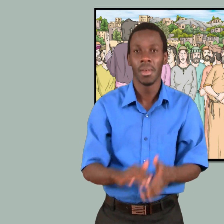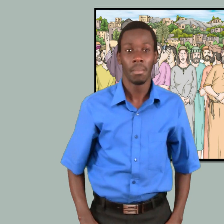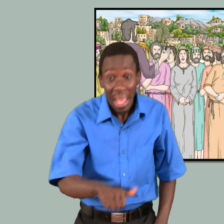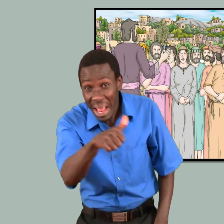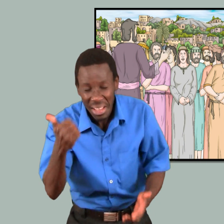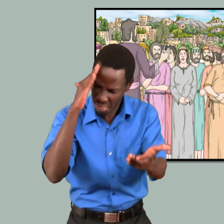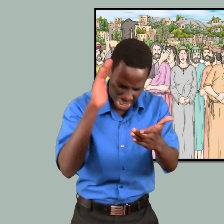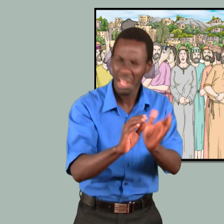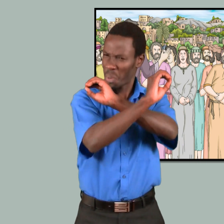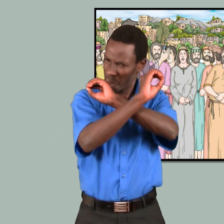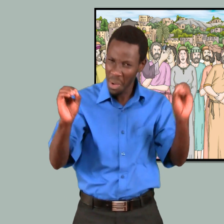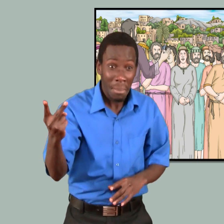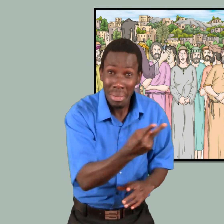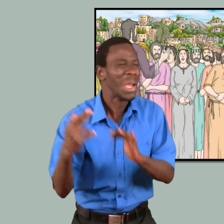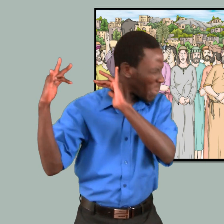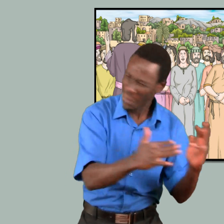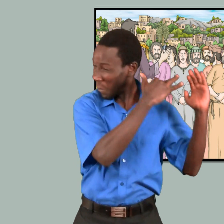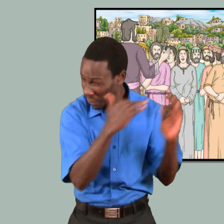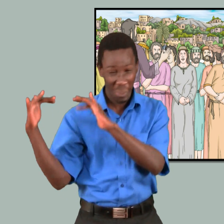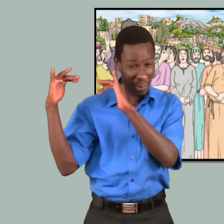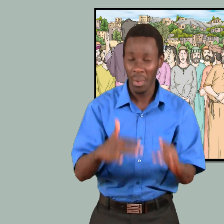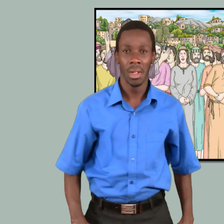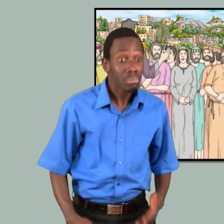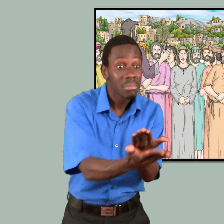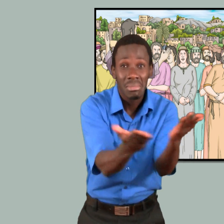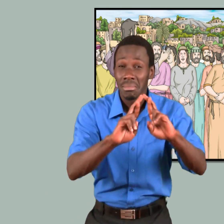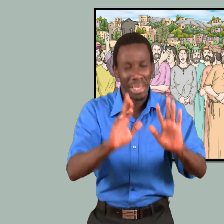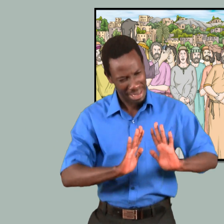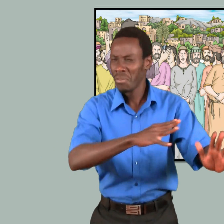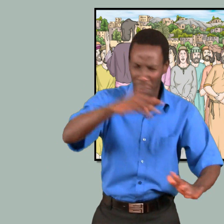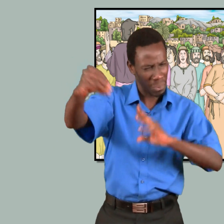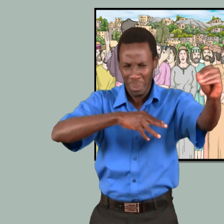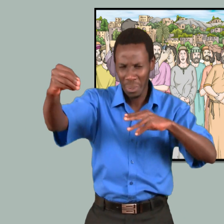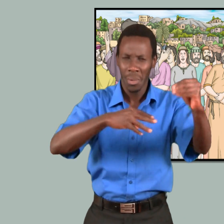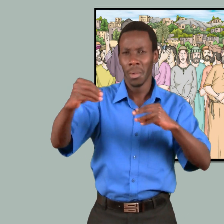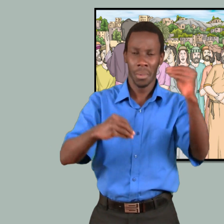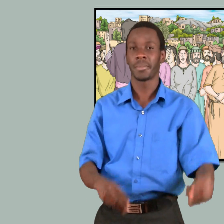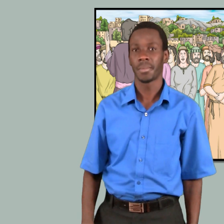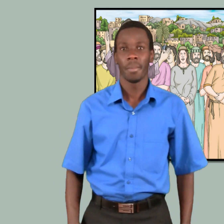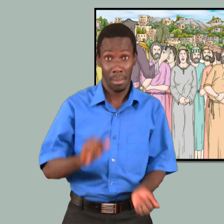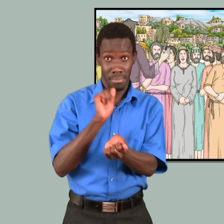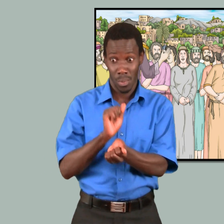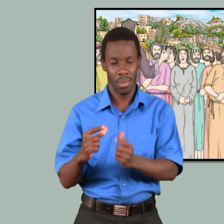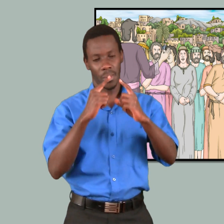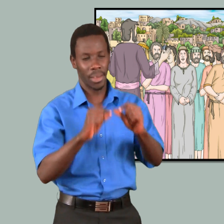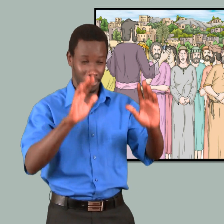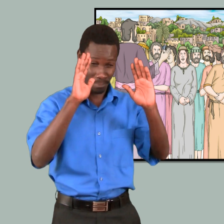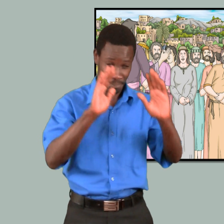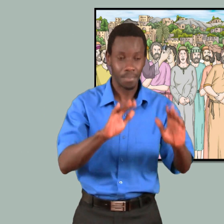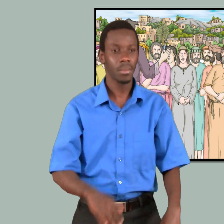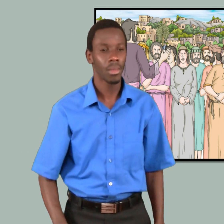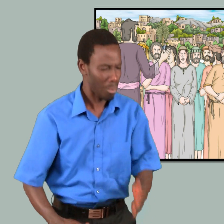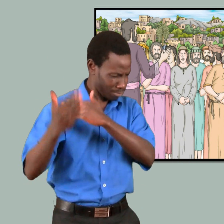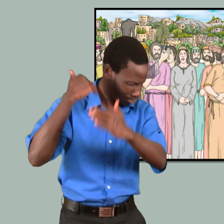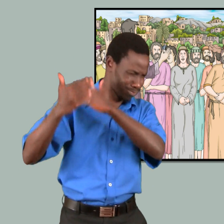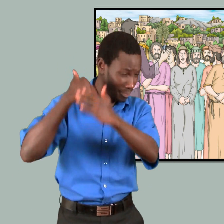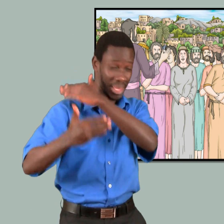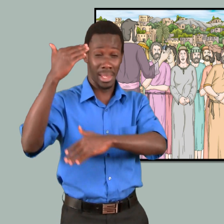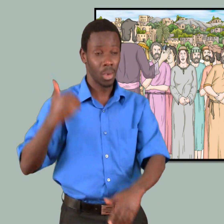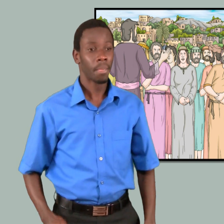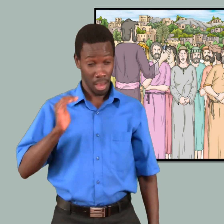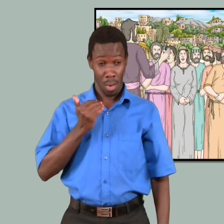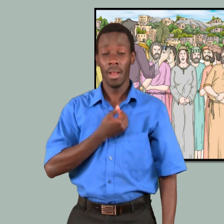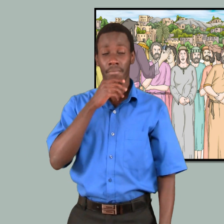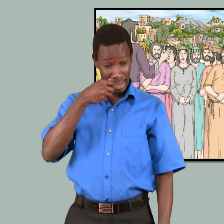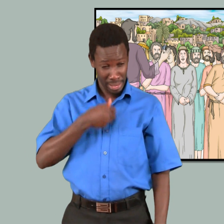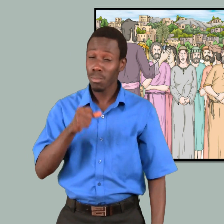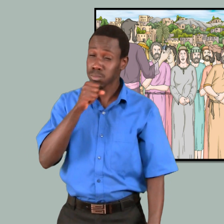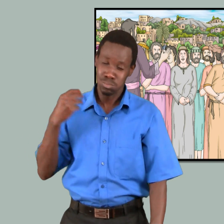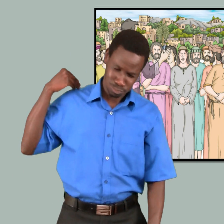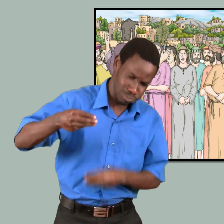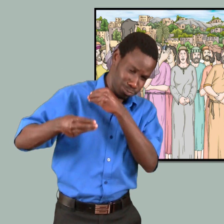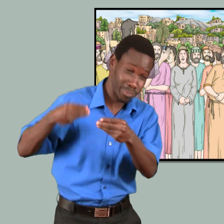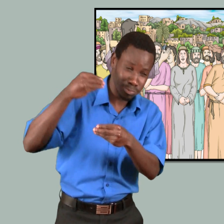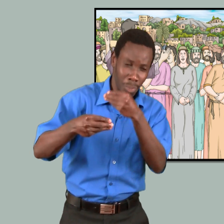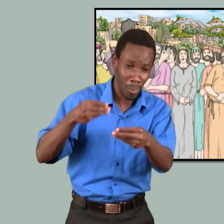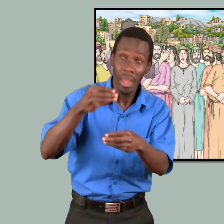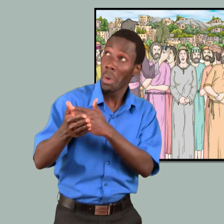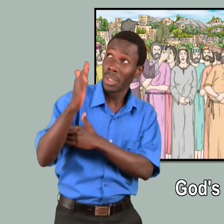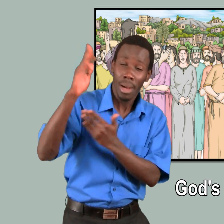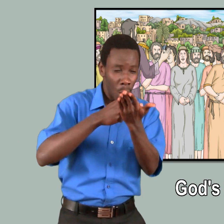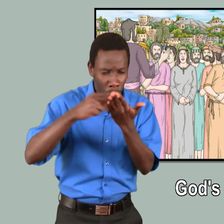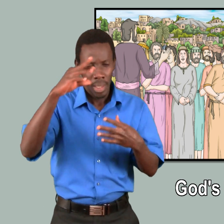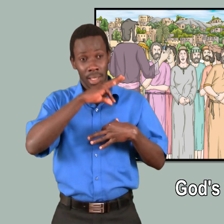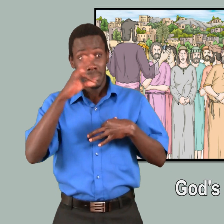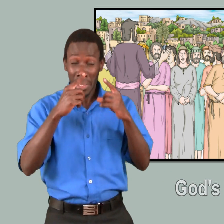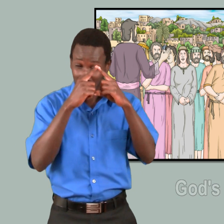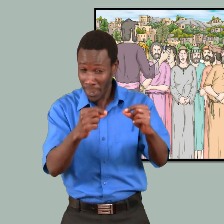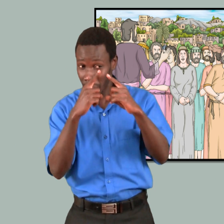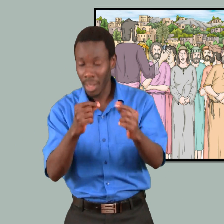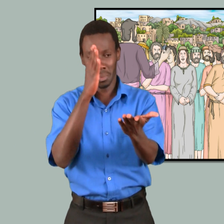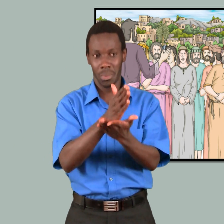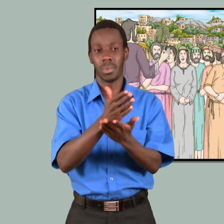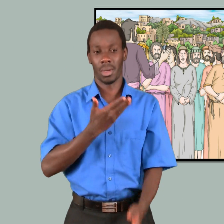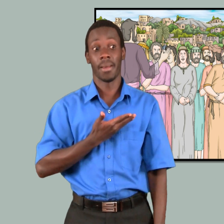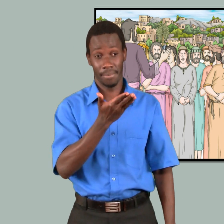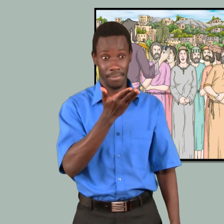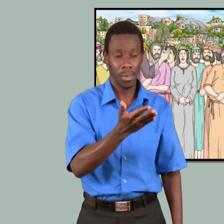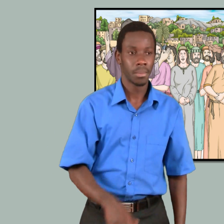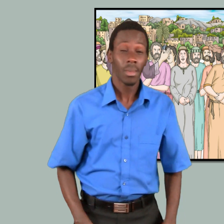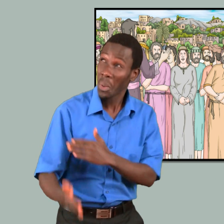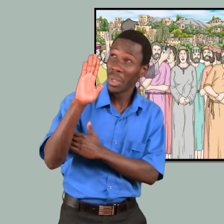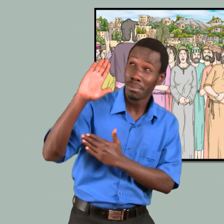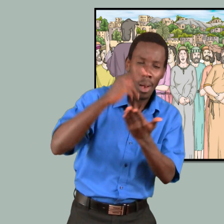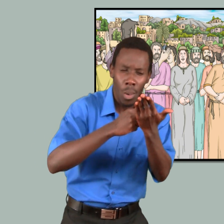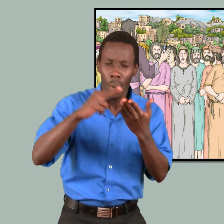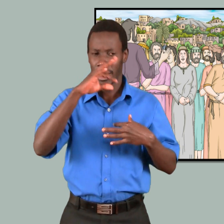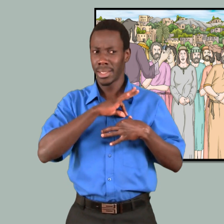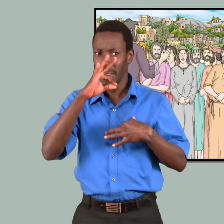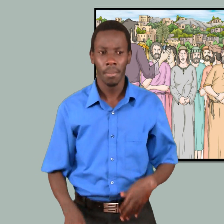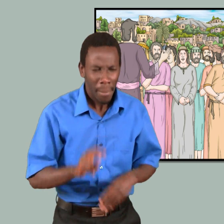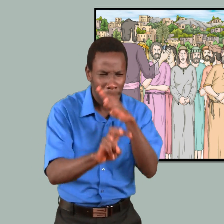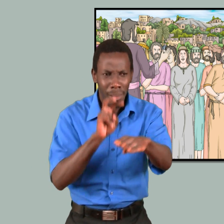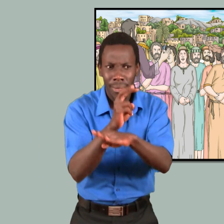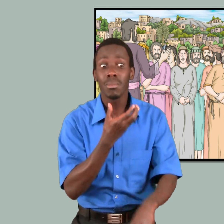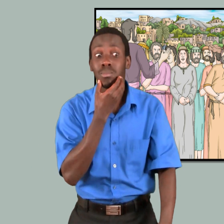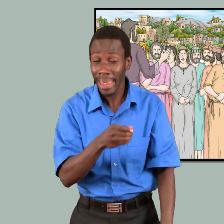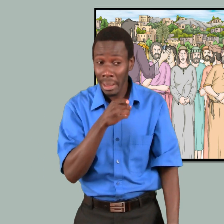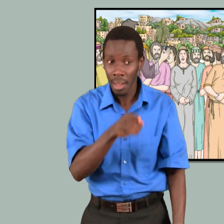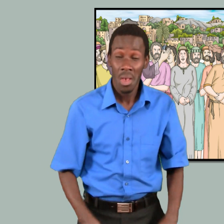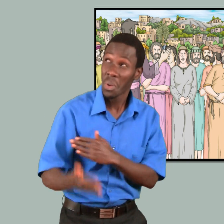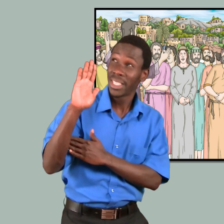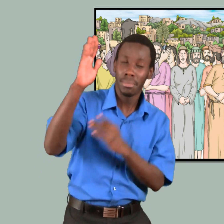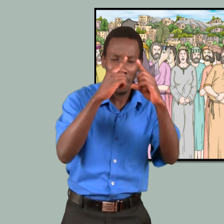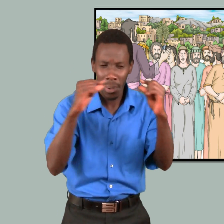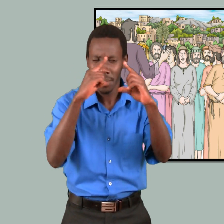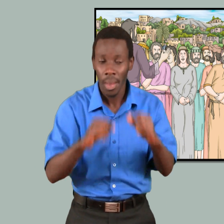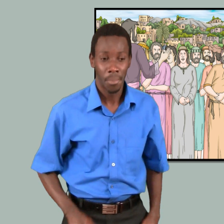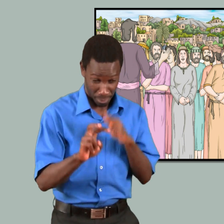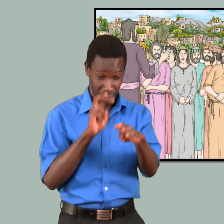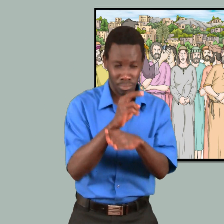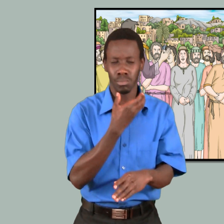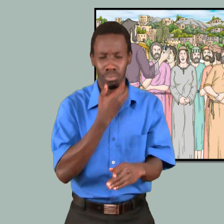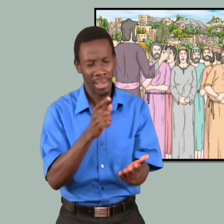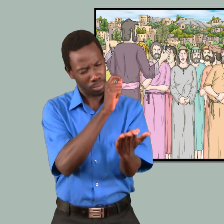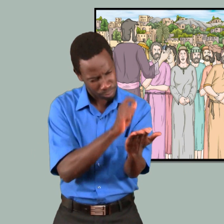Some of them were convinced by what he said, but others refused to believe.